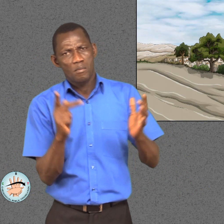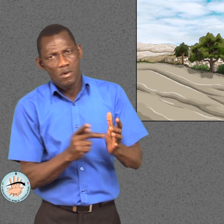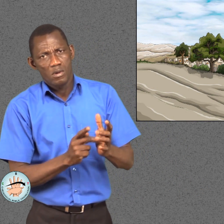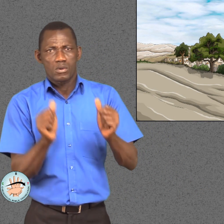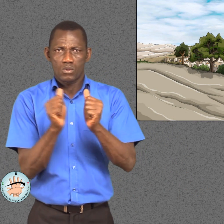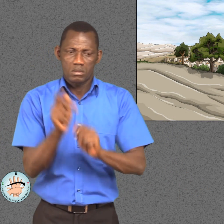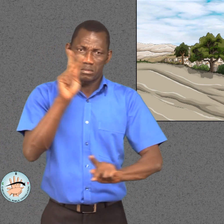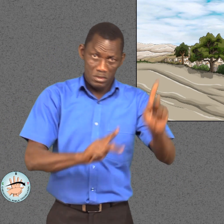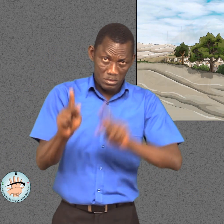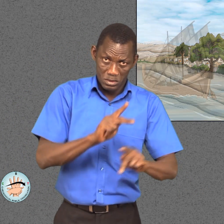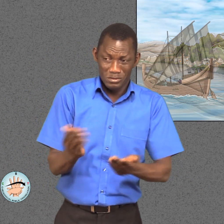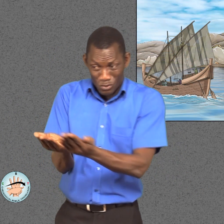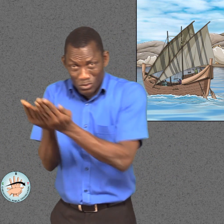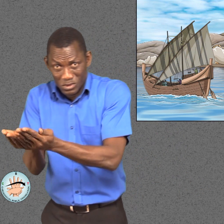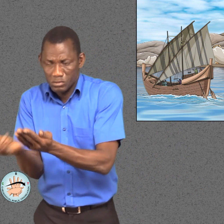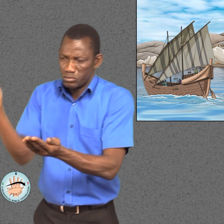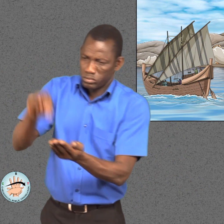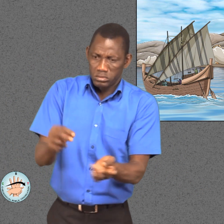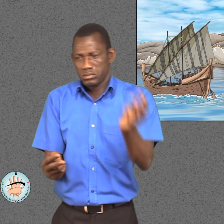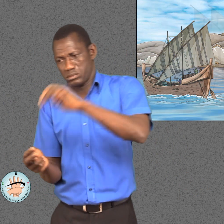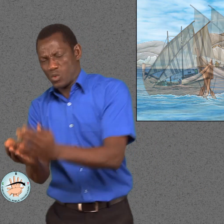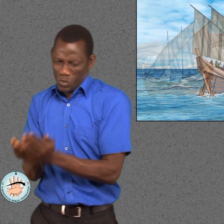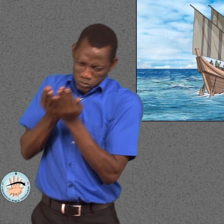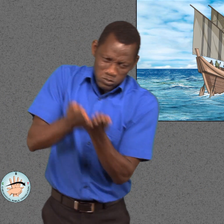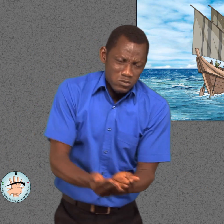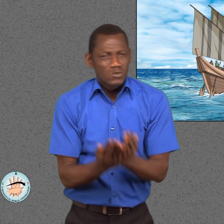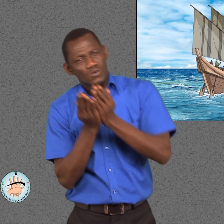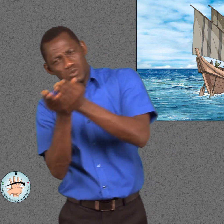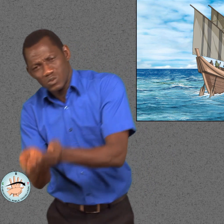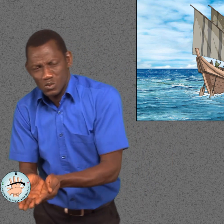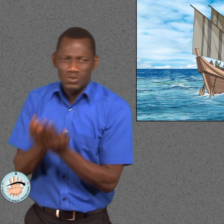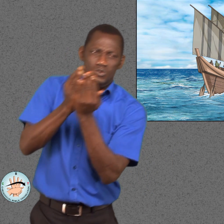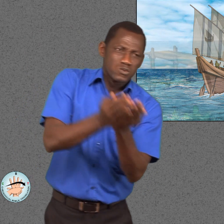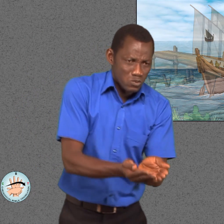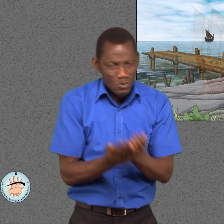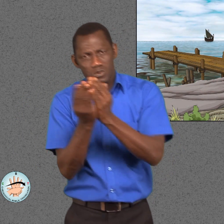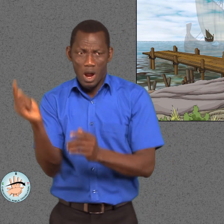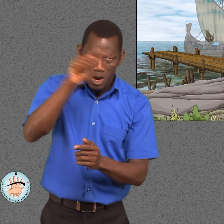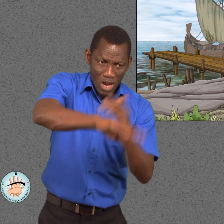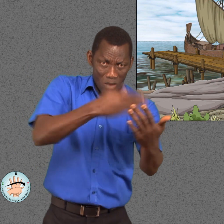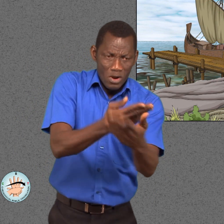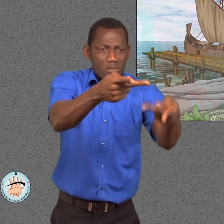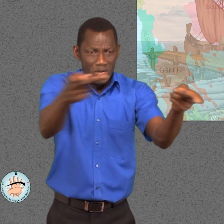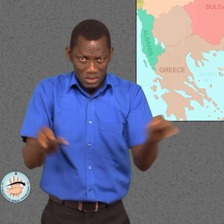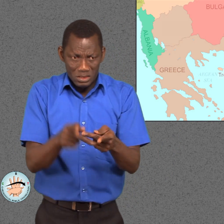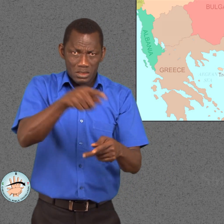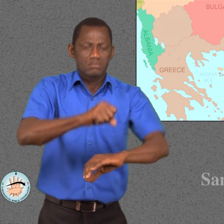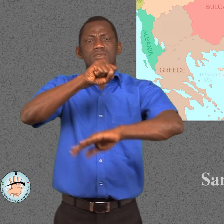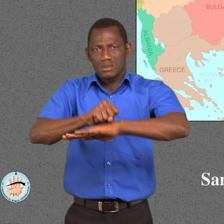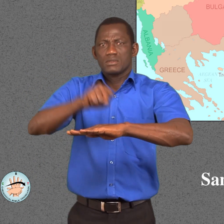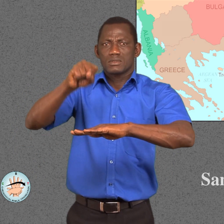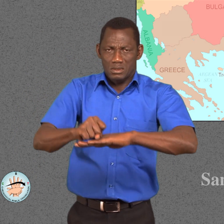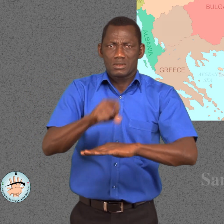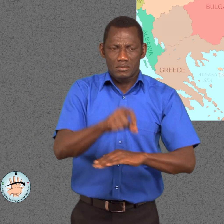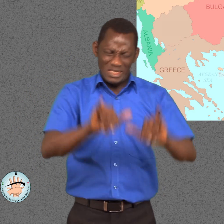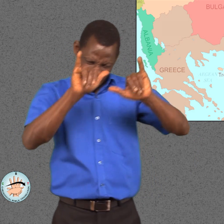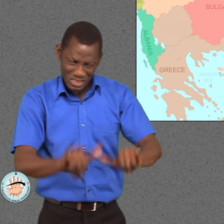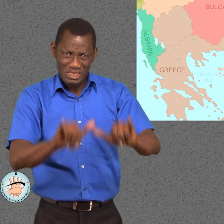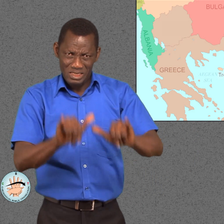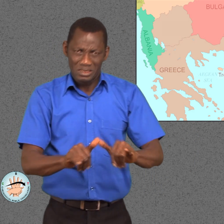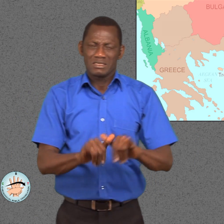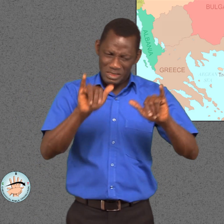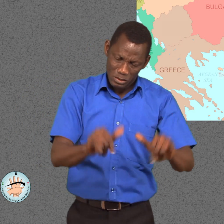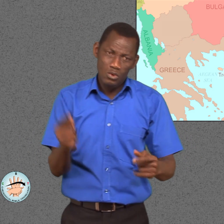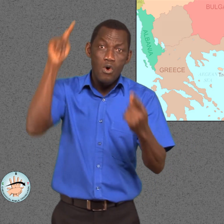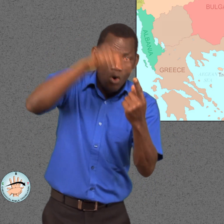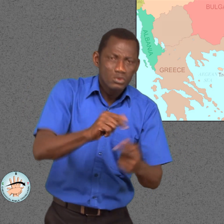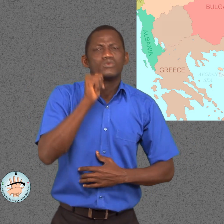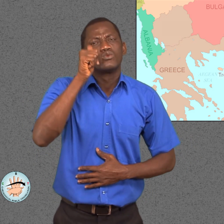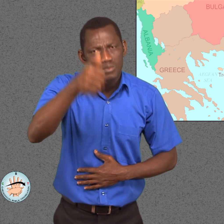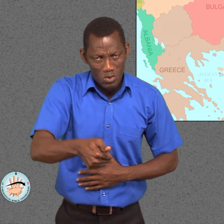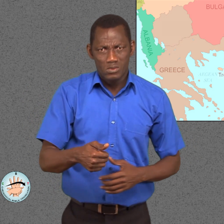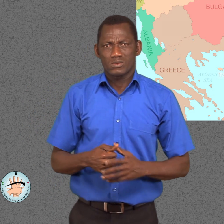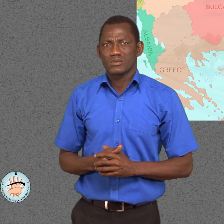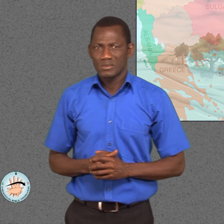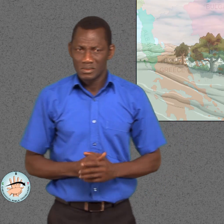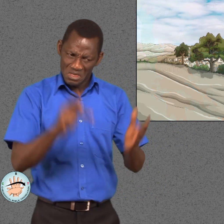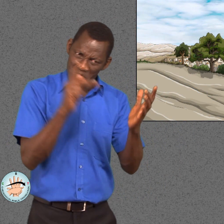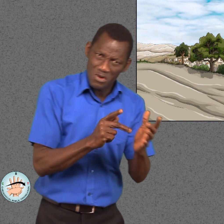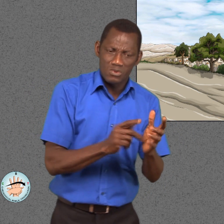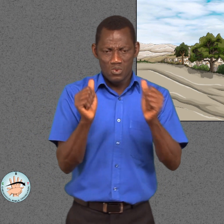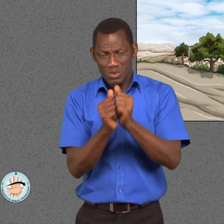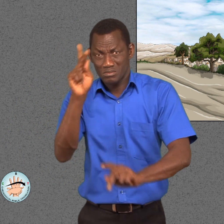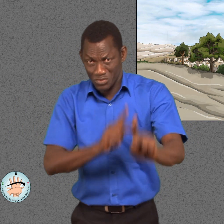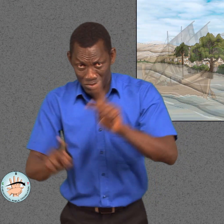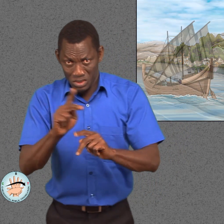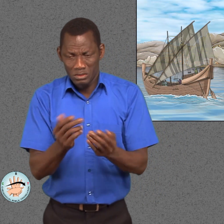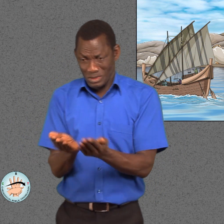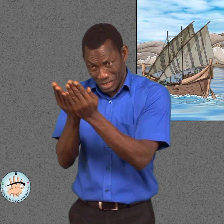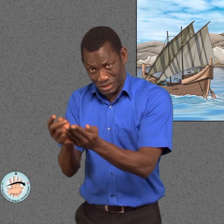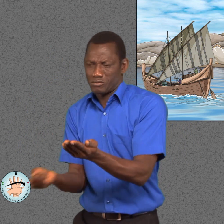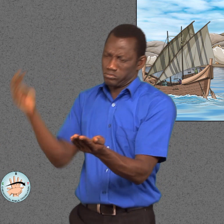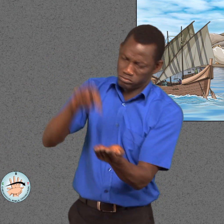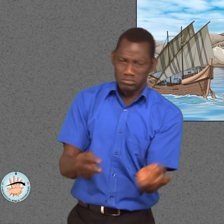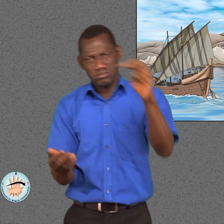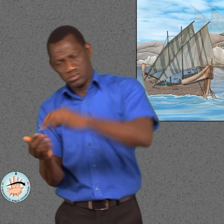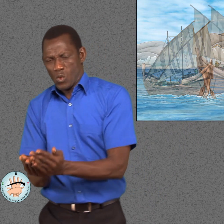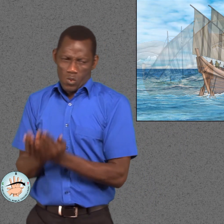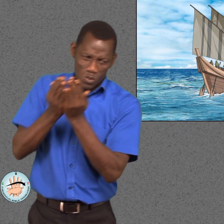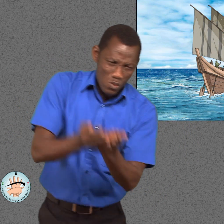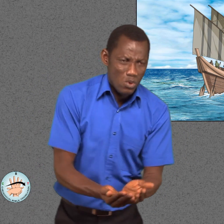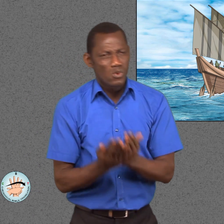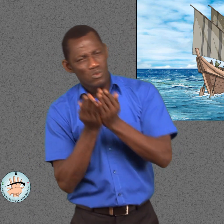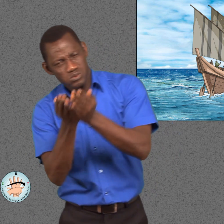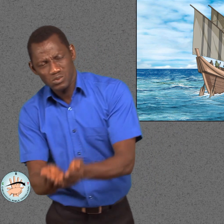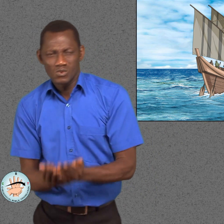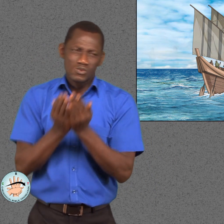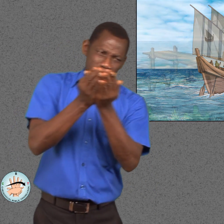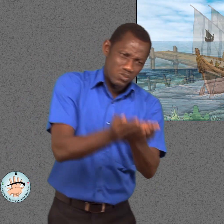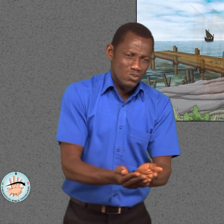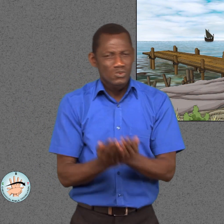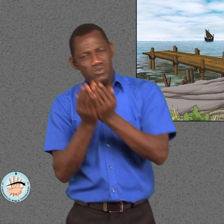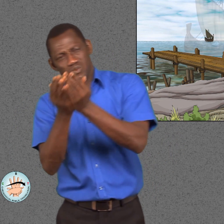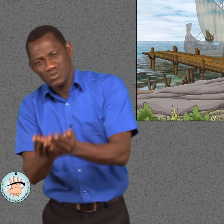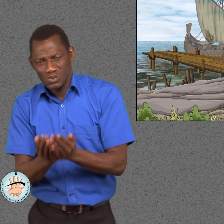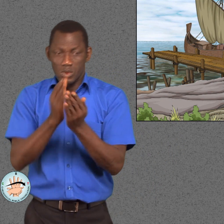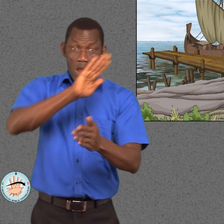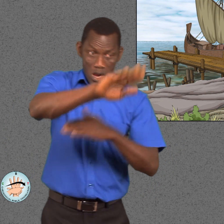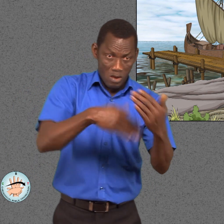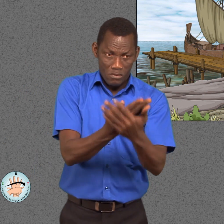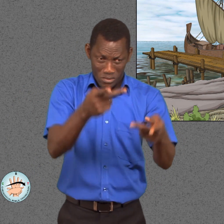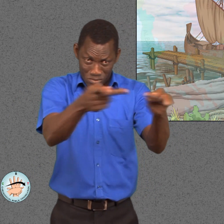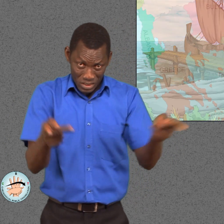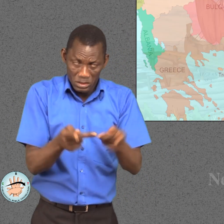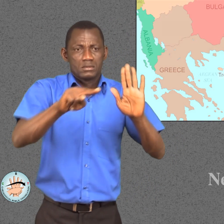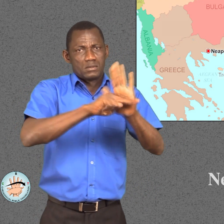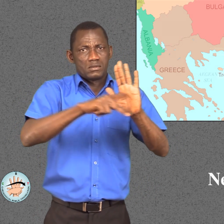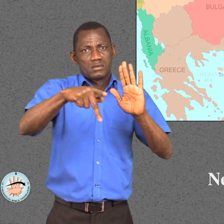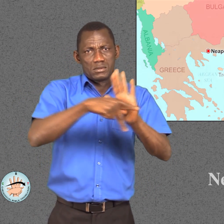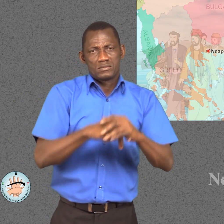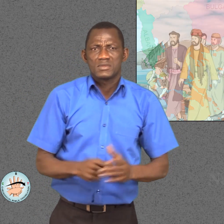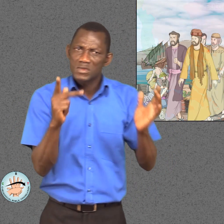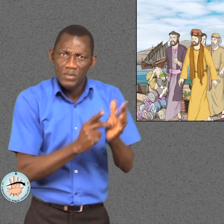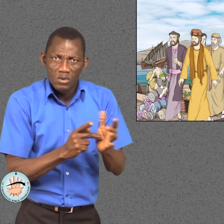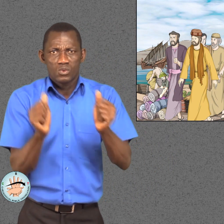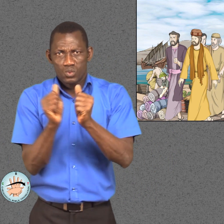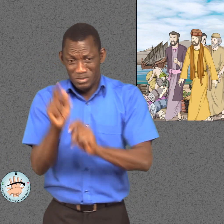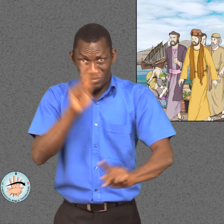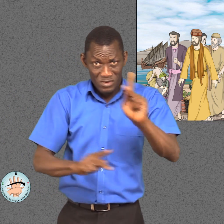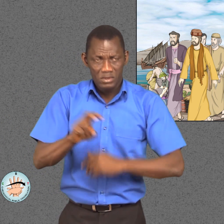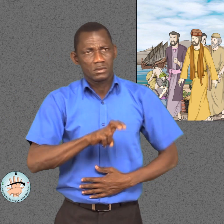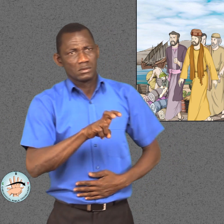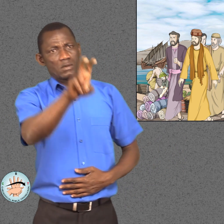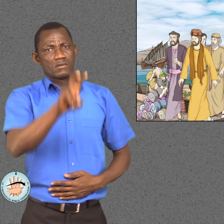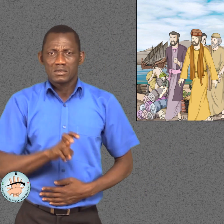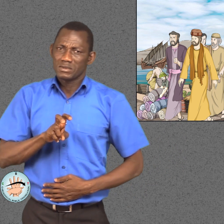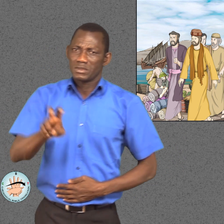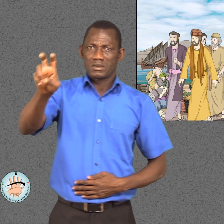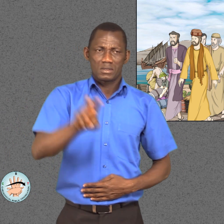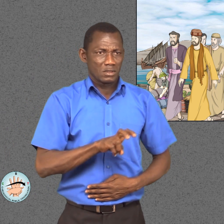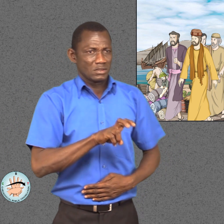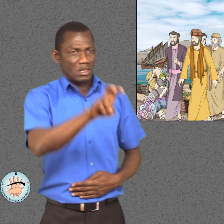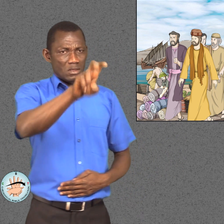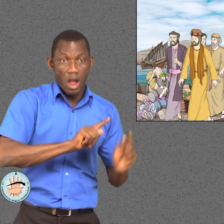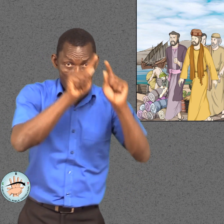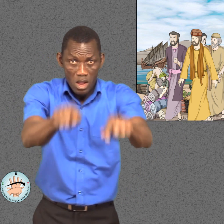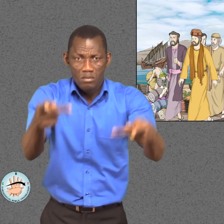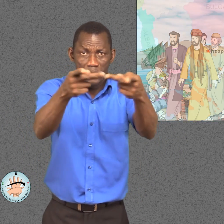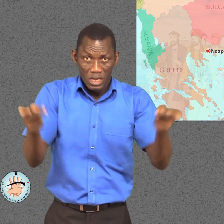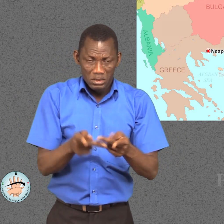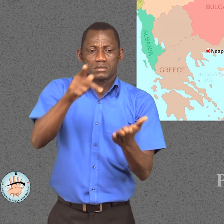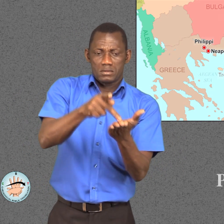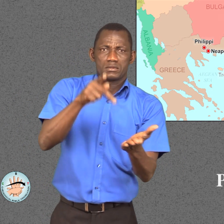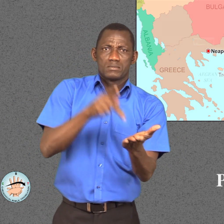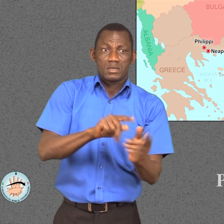We sailed from Troas straight to Samothrace, and the following day on to Neapolis.